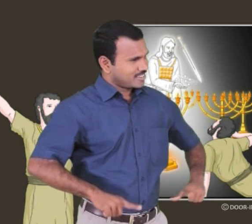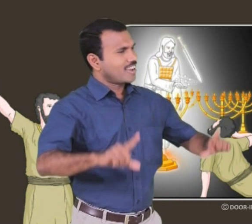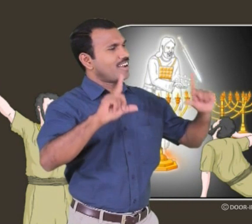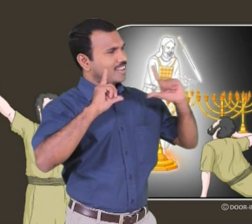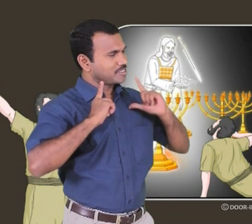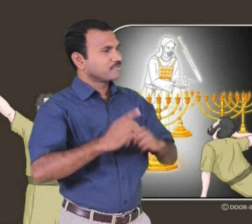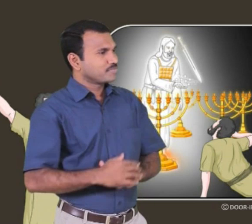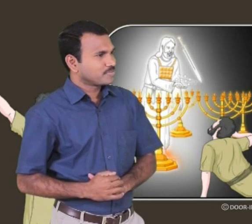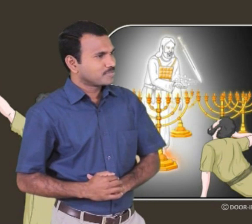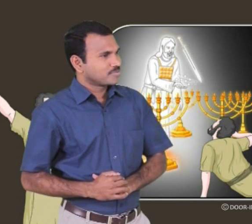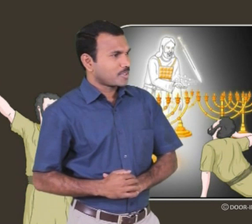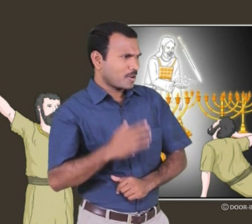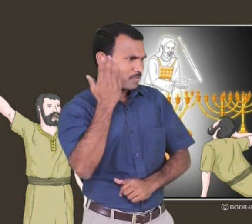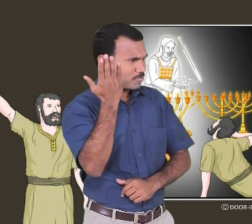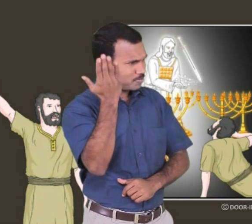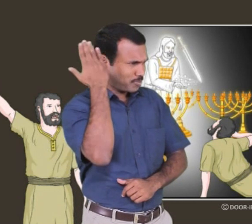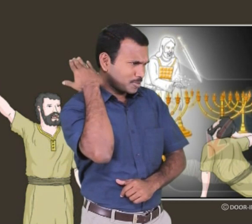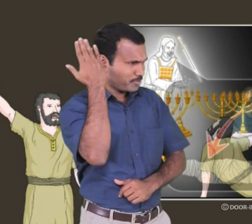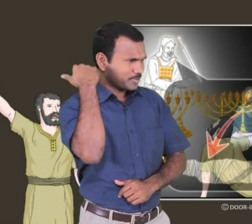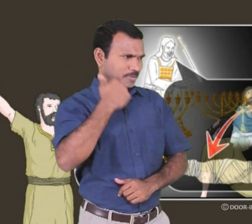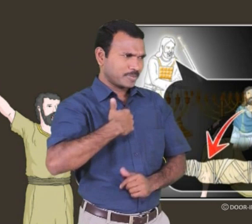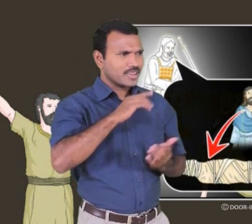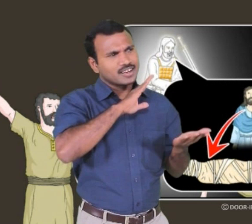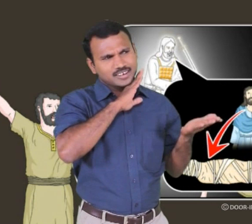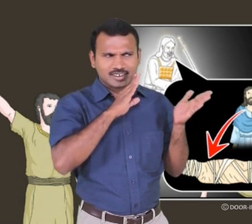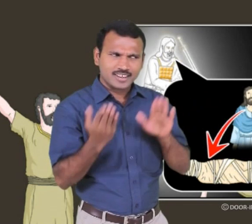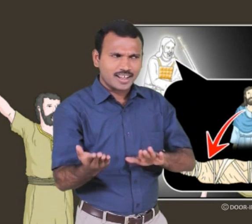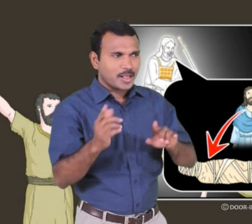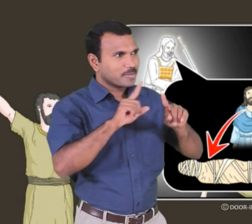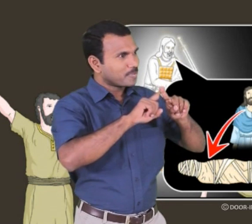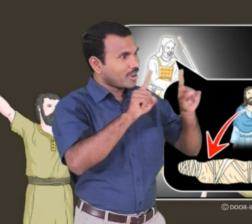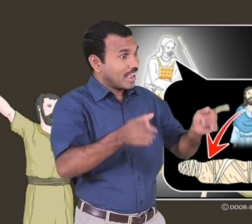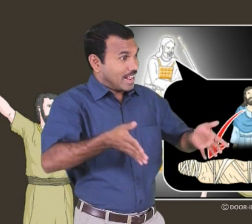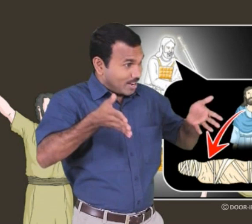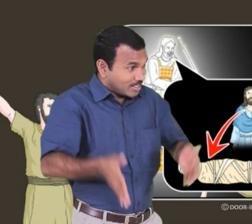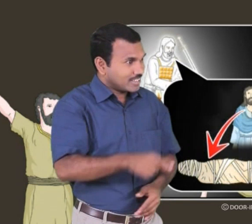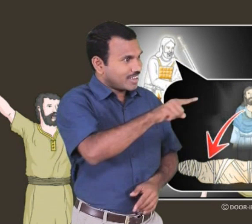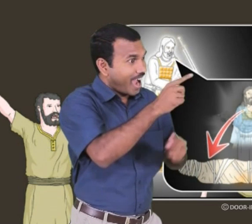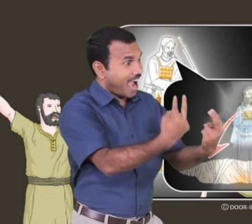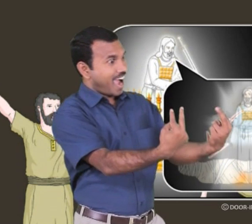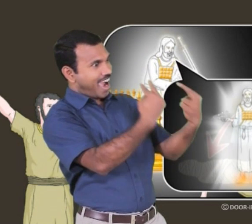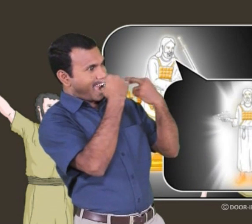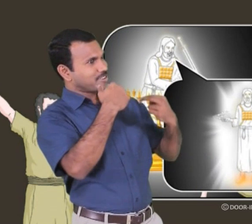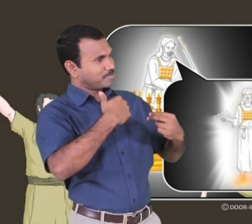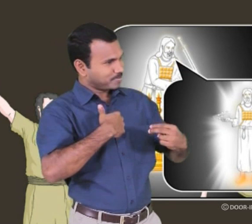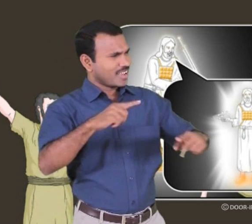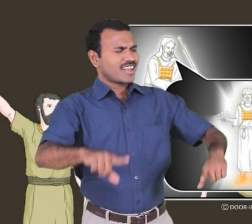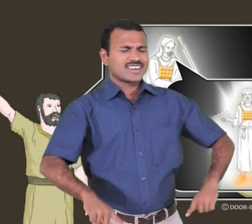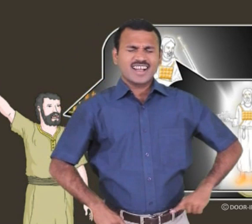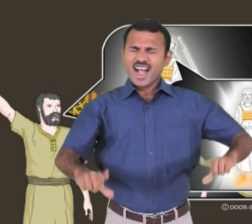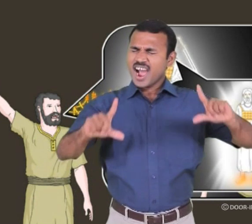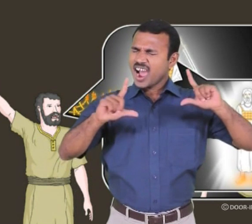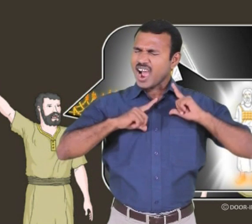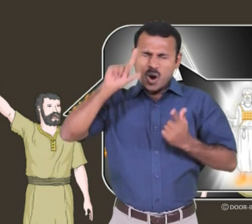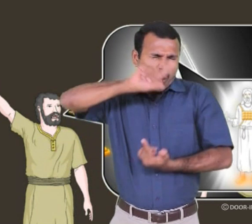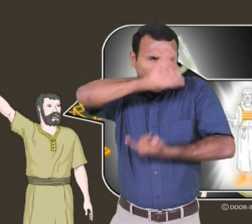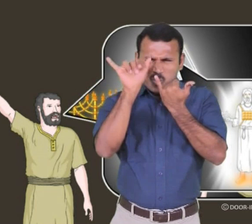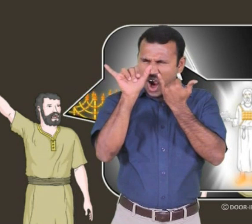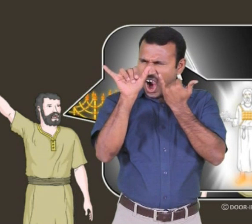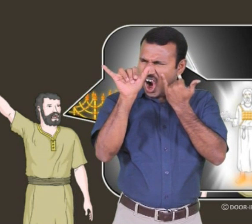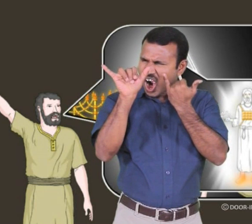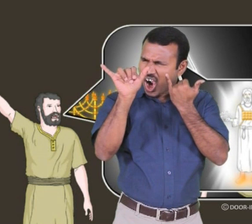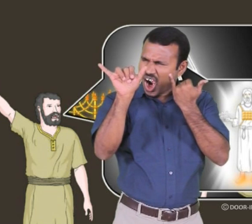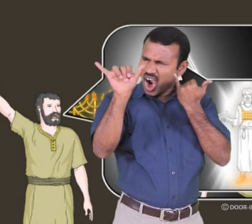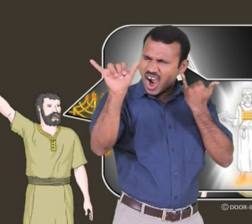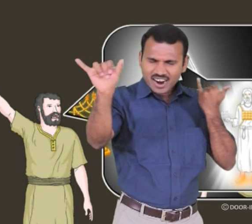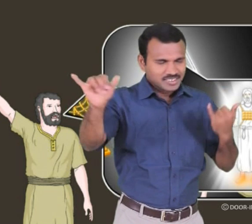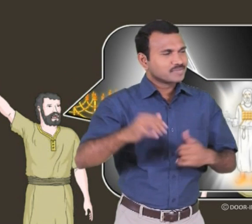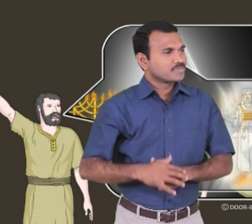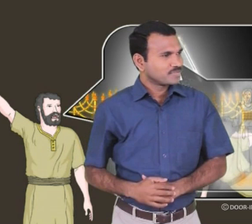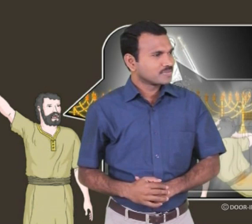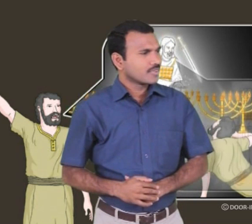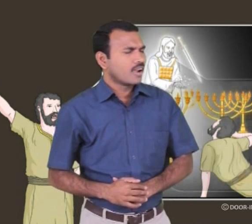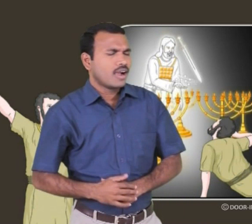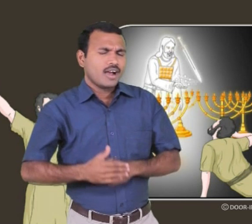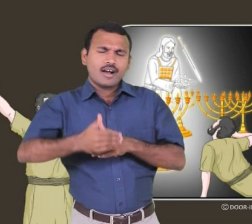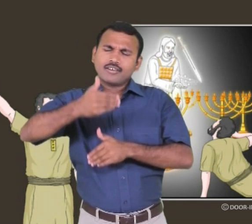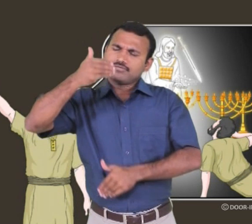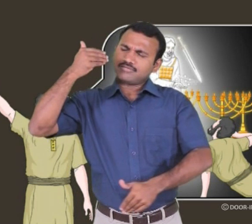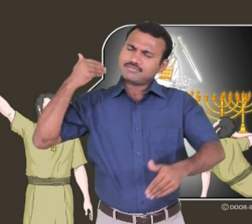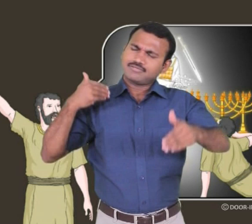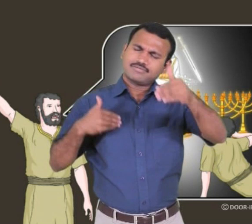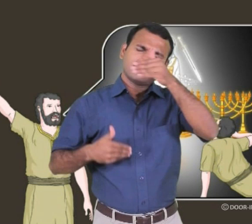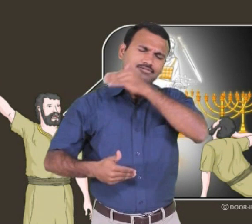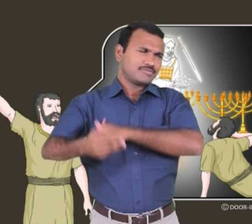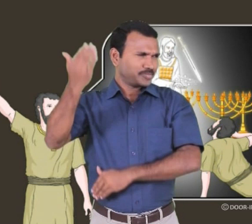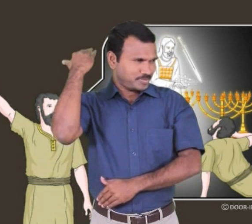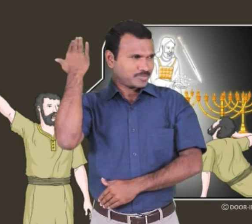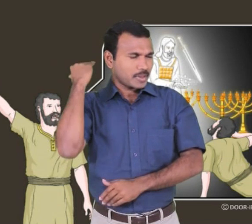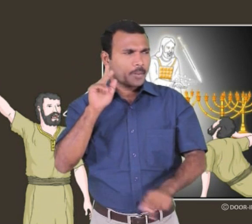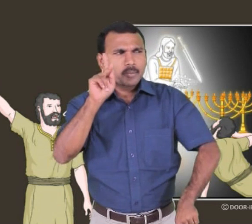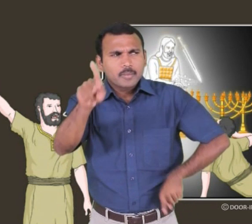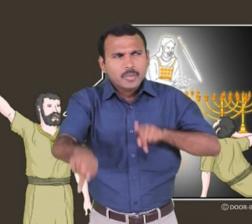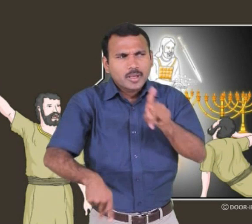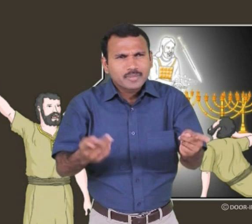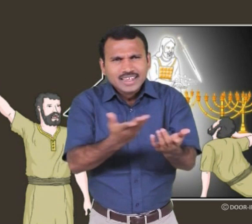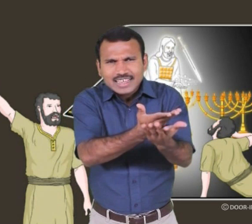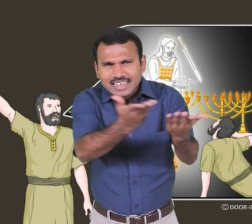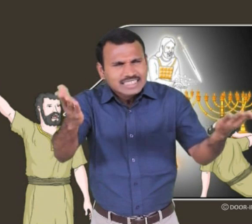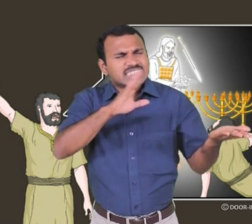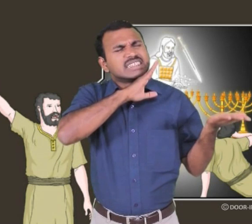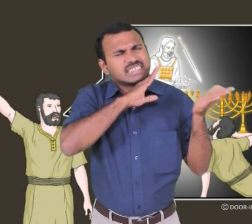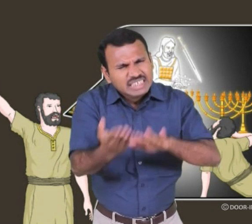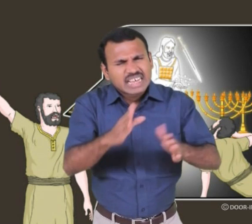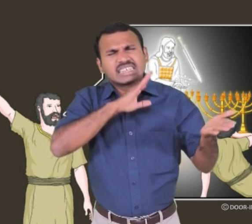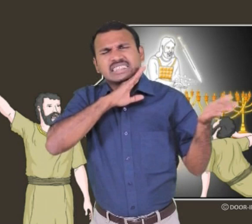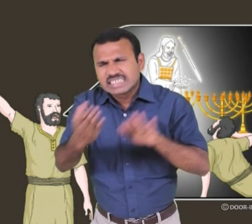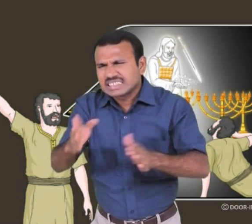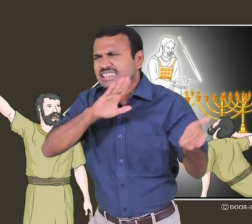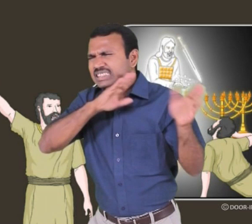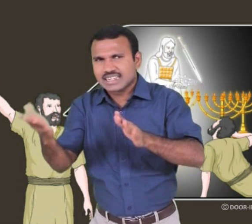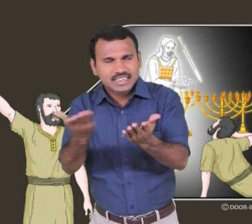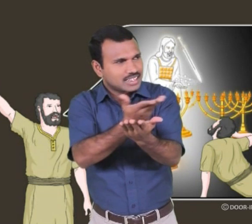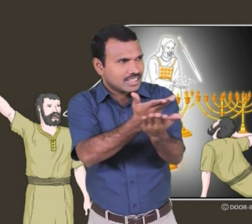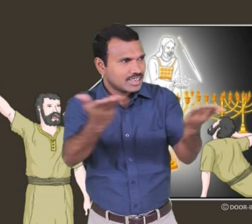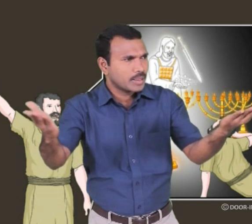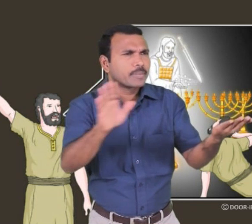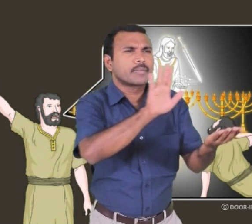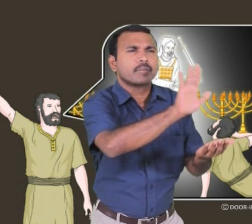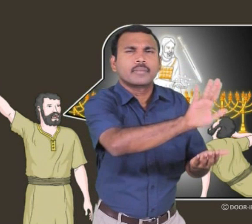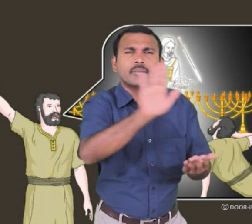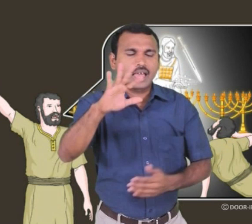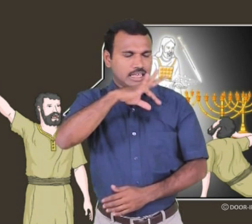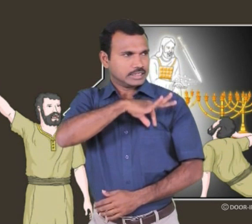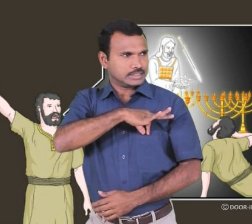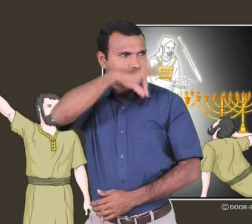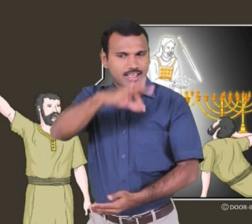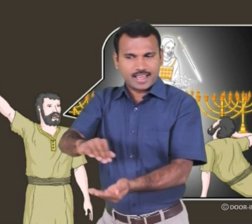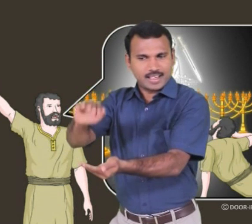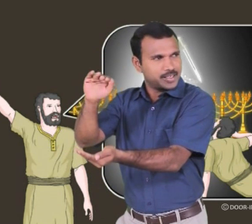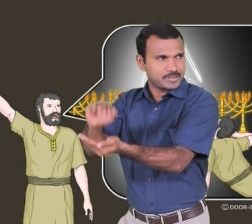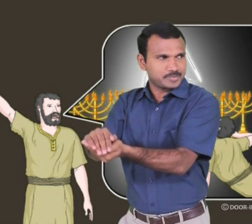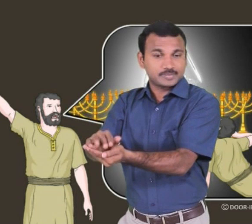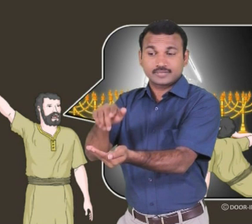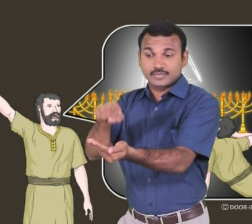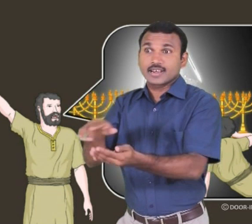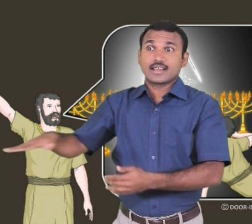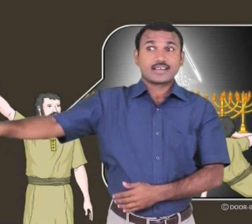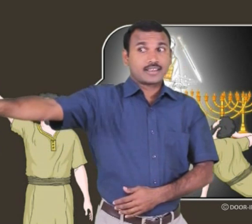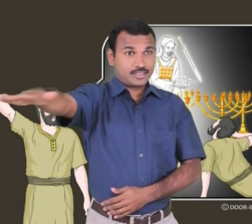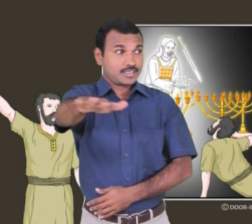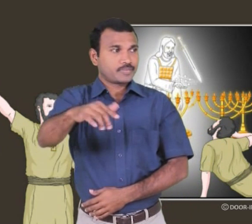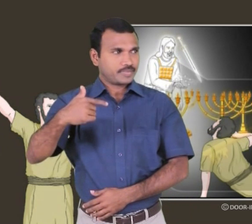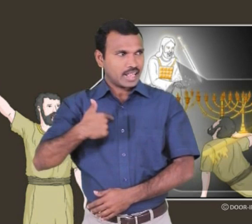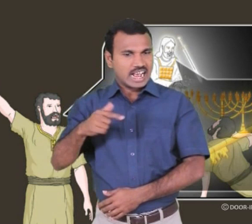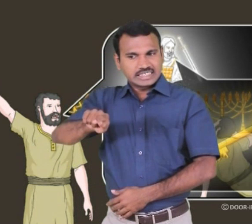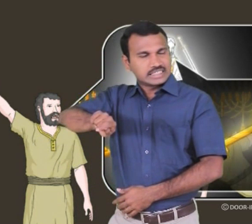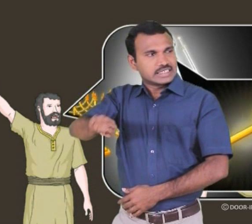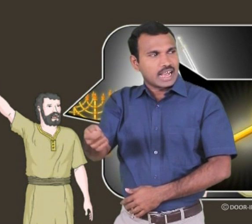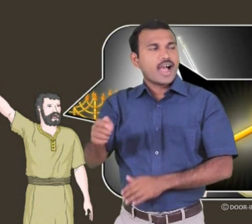I was dead, and behold, now I am alive forever and ever!